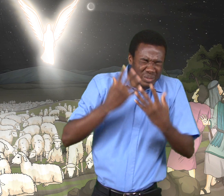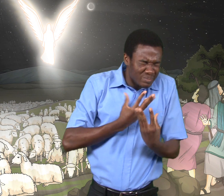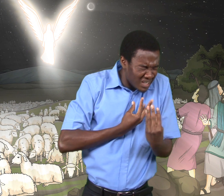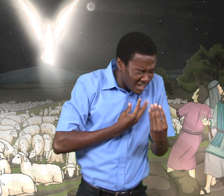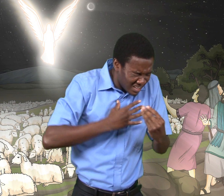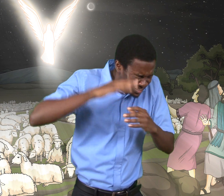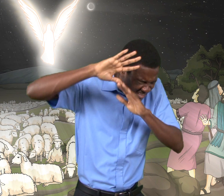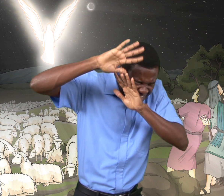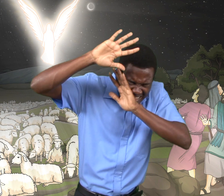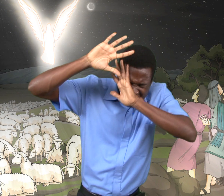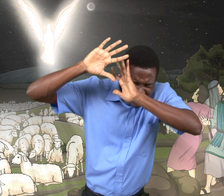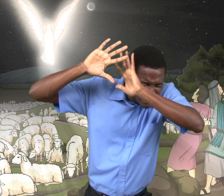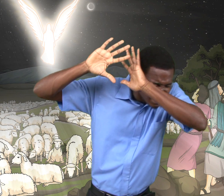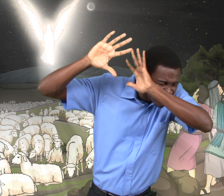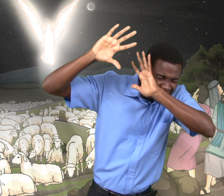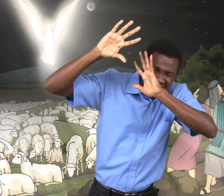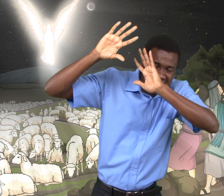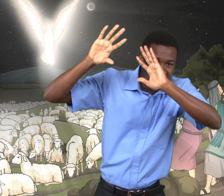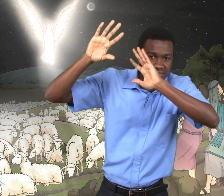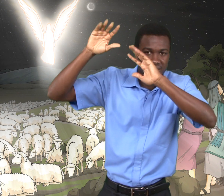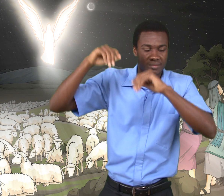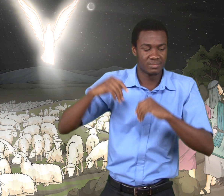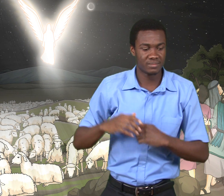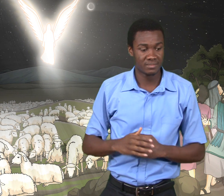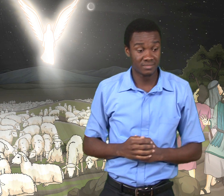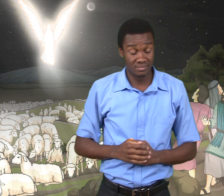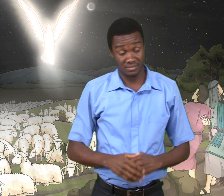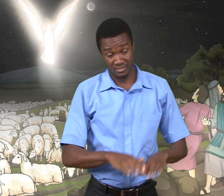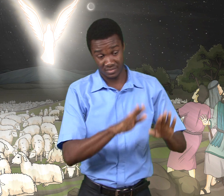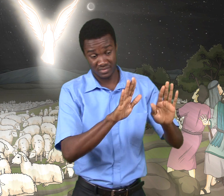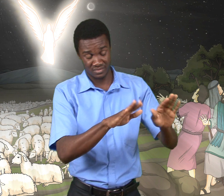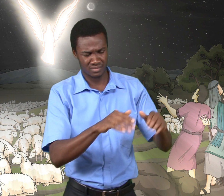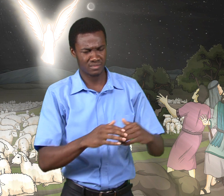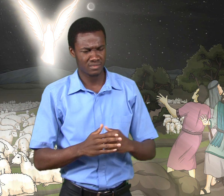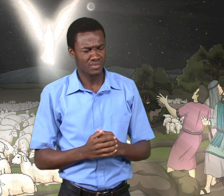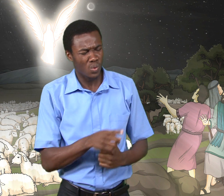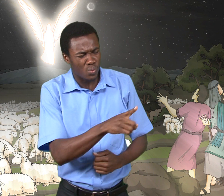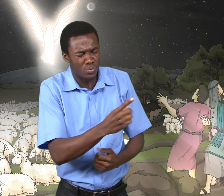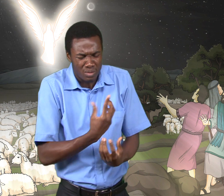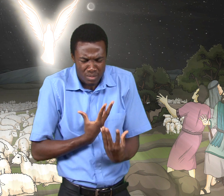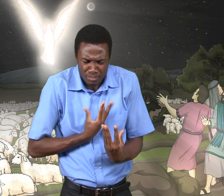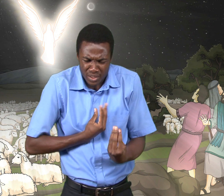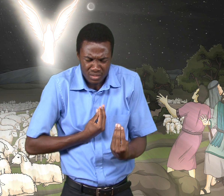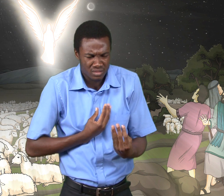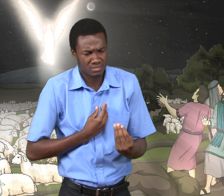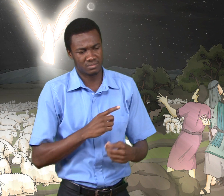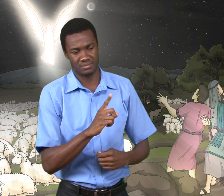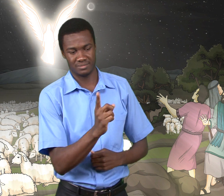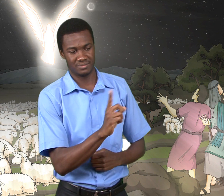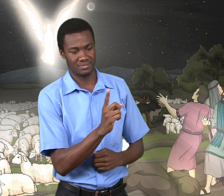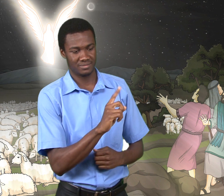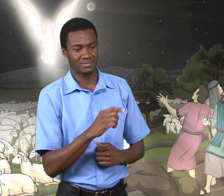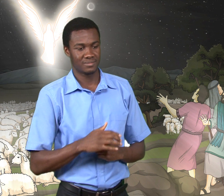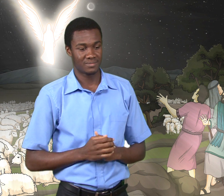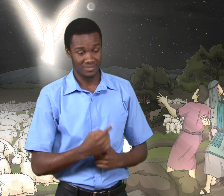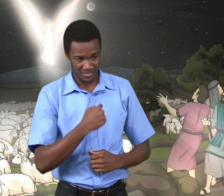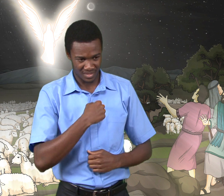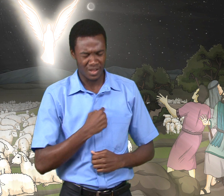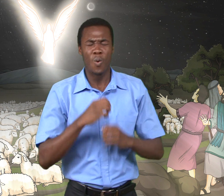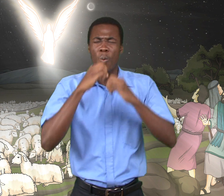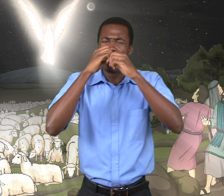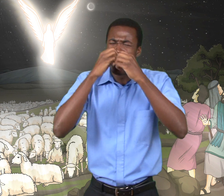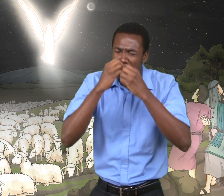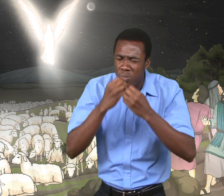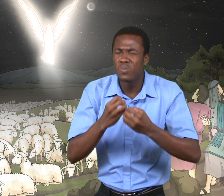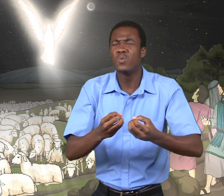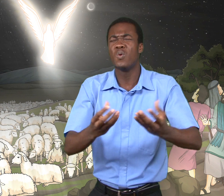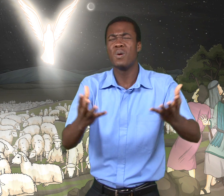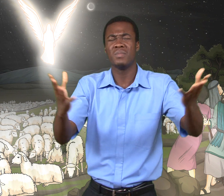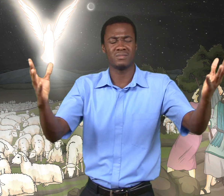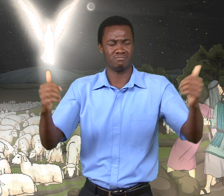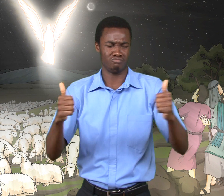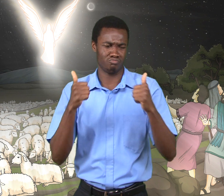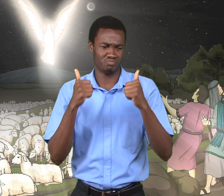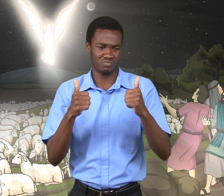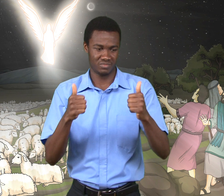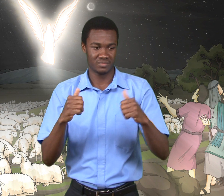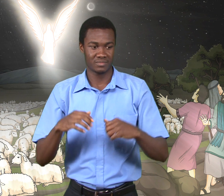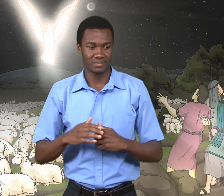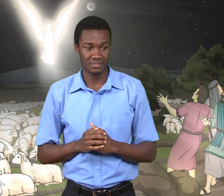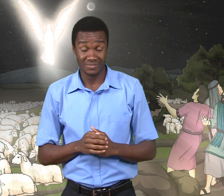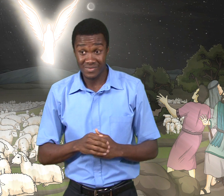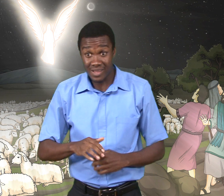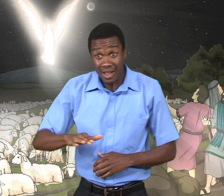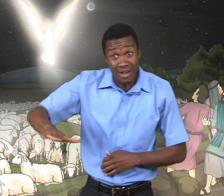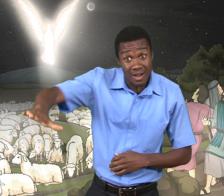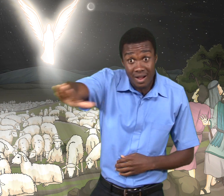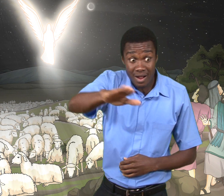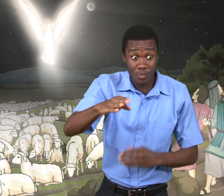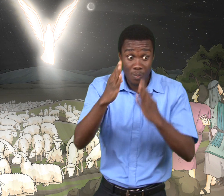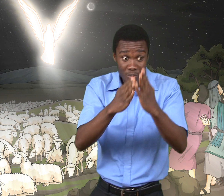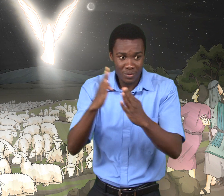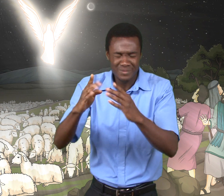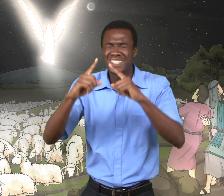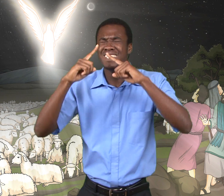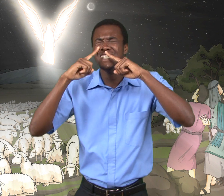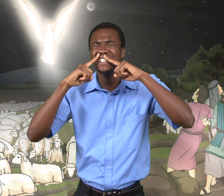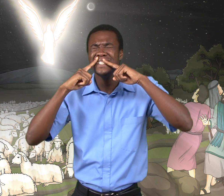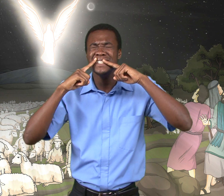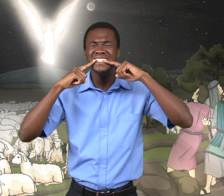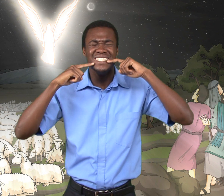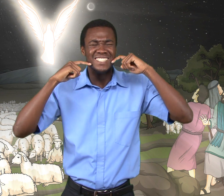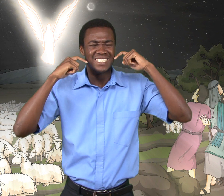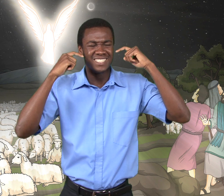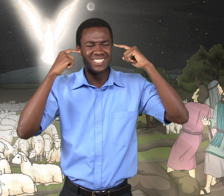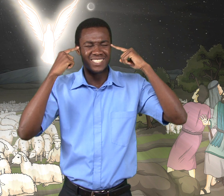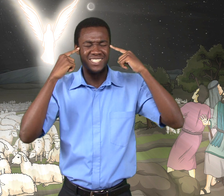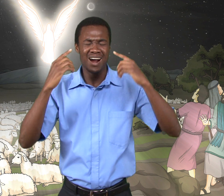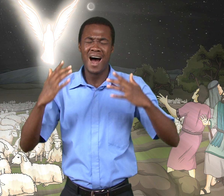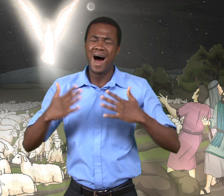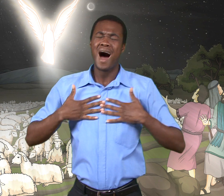But the angel said to them, “Do not be afraid!